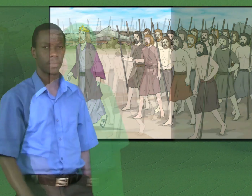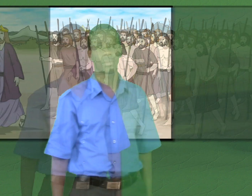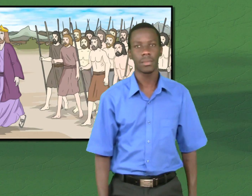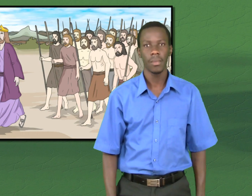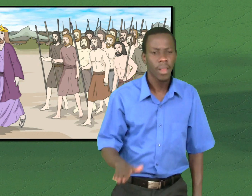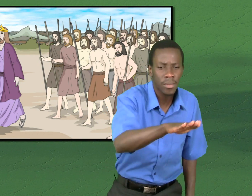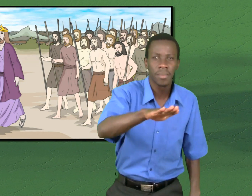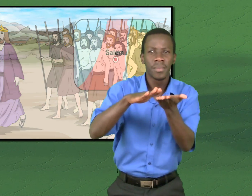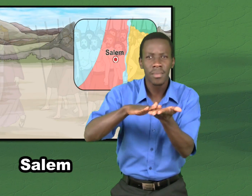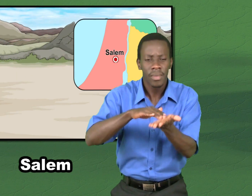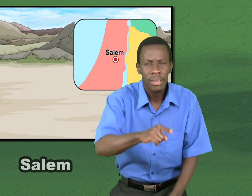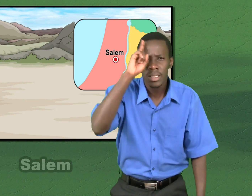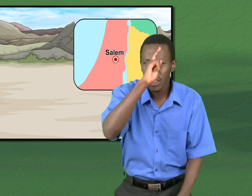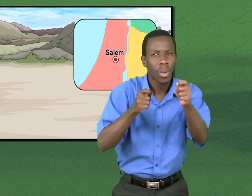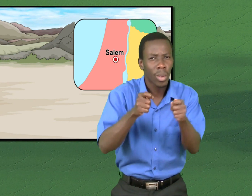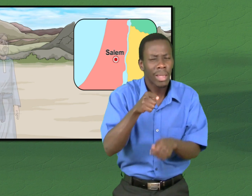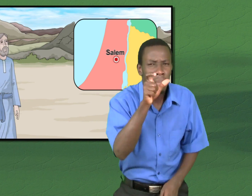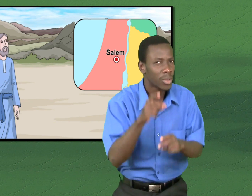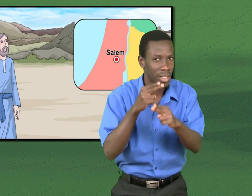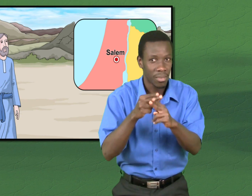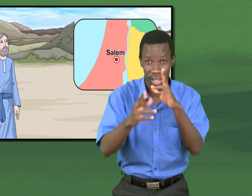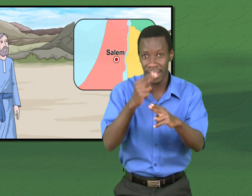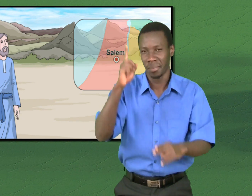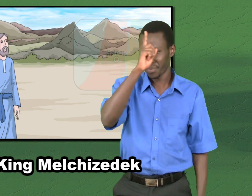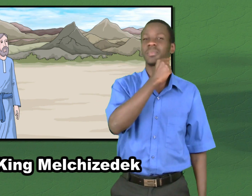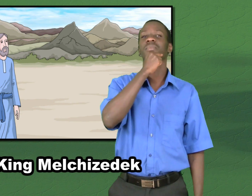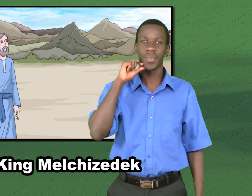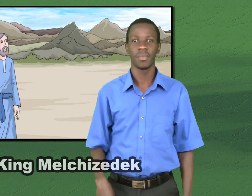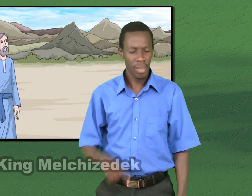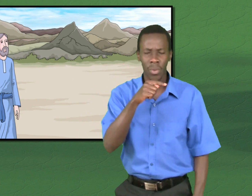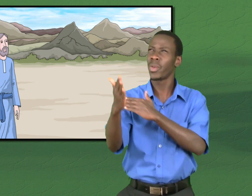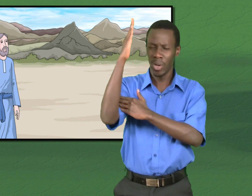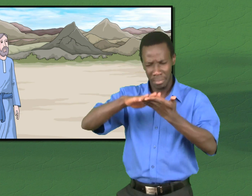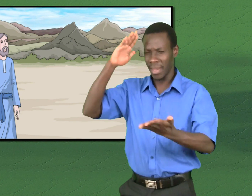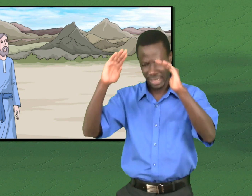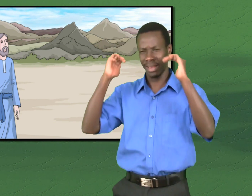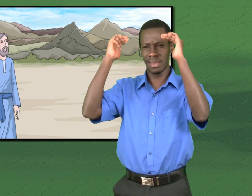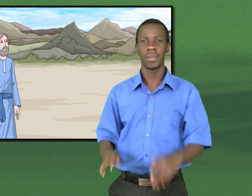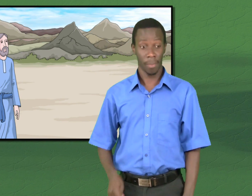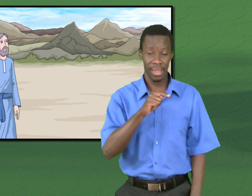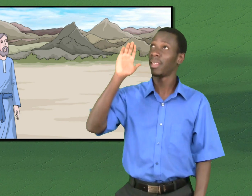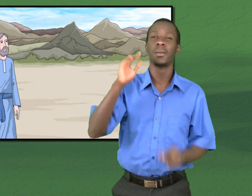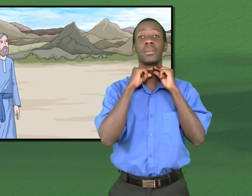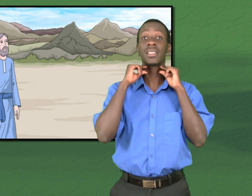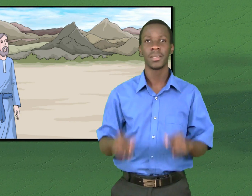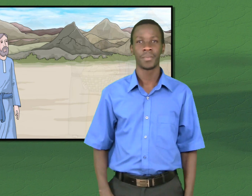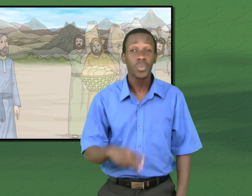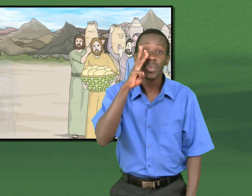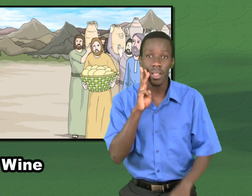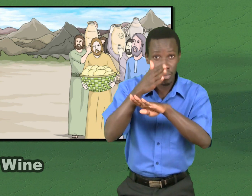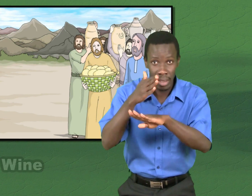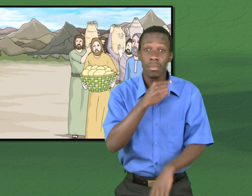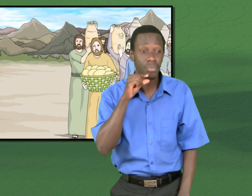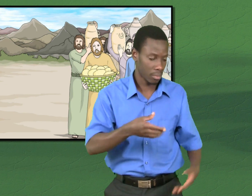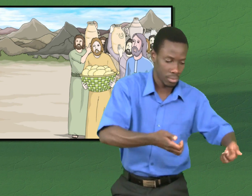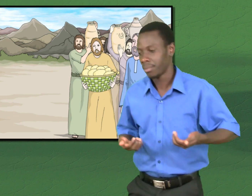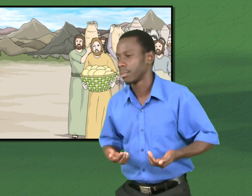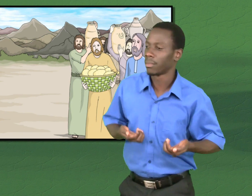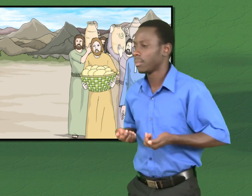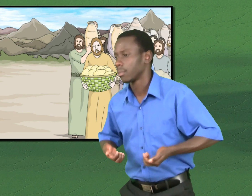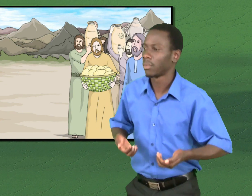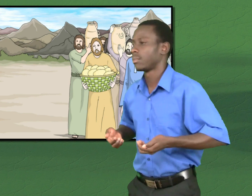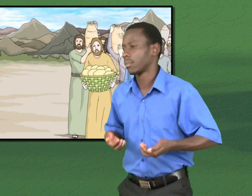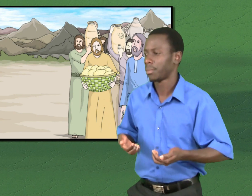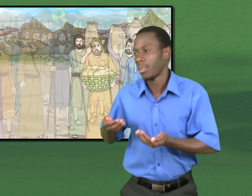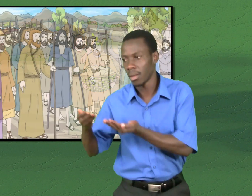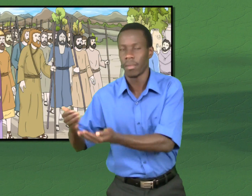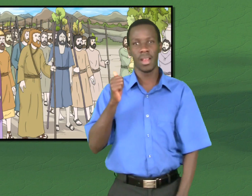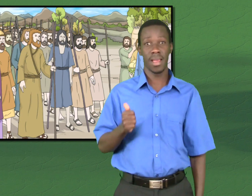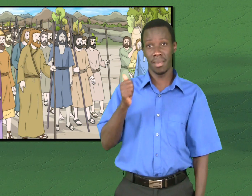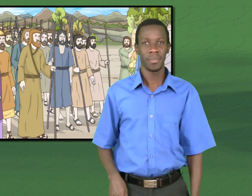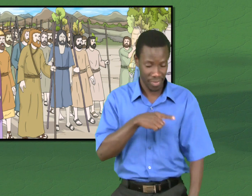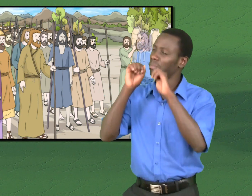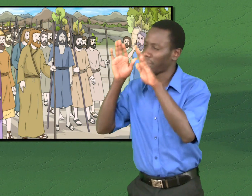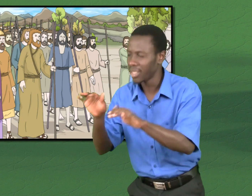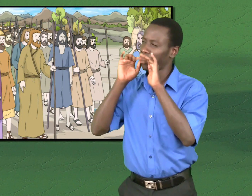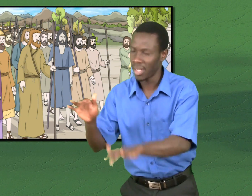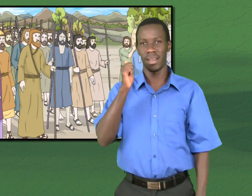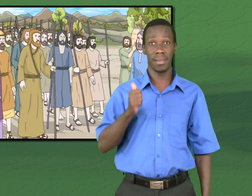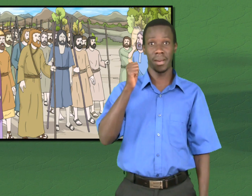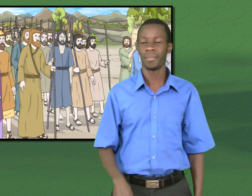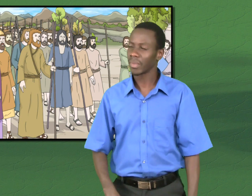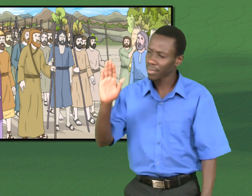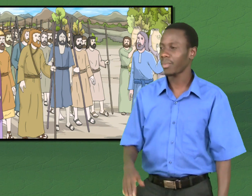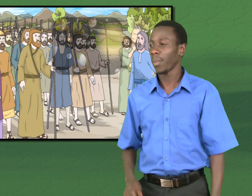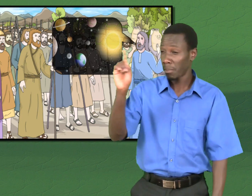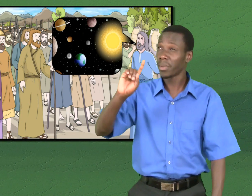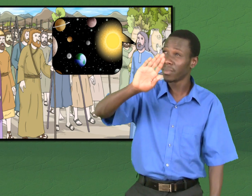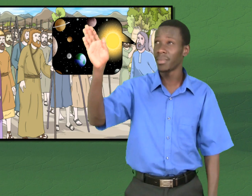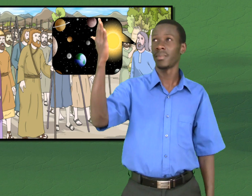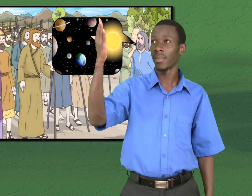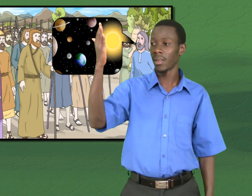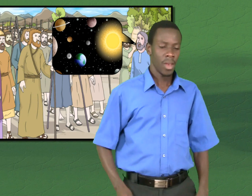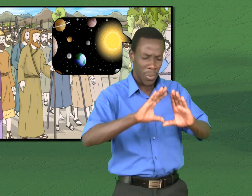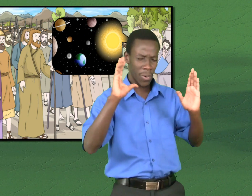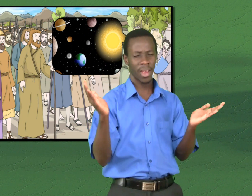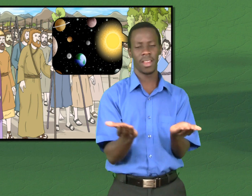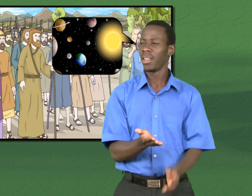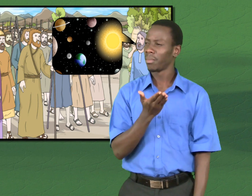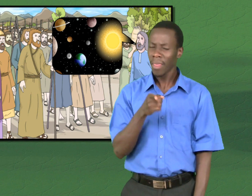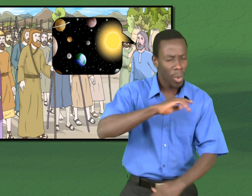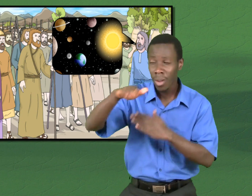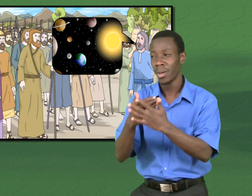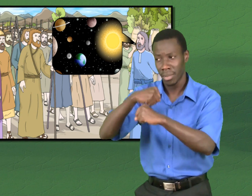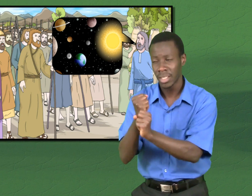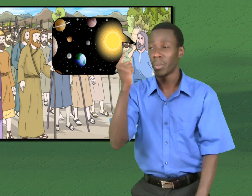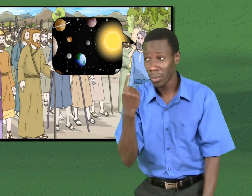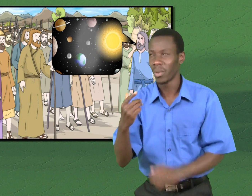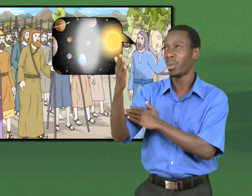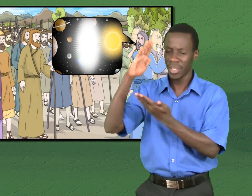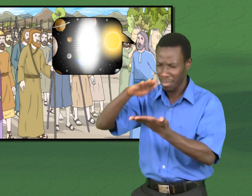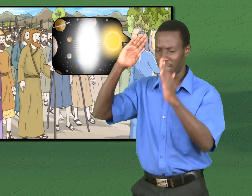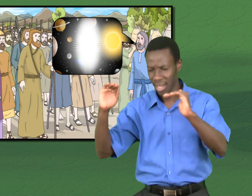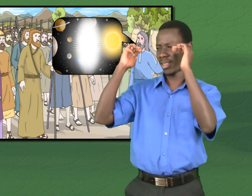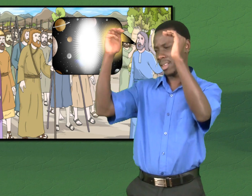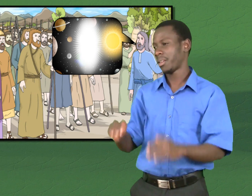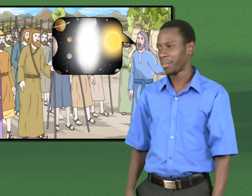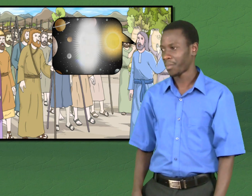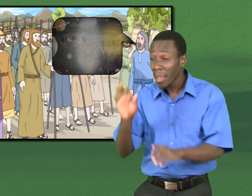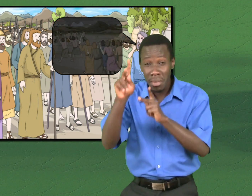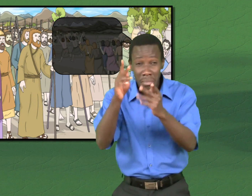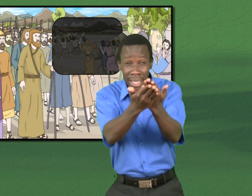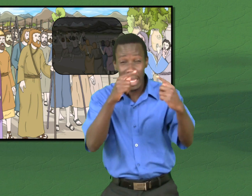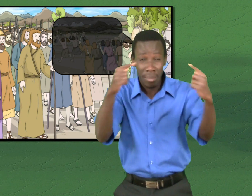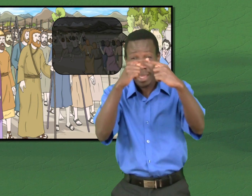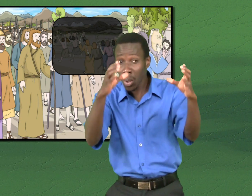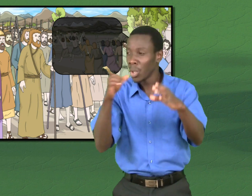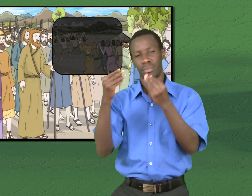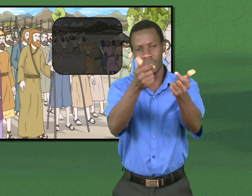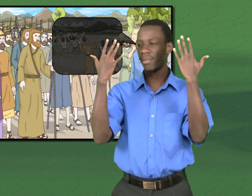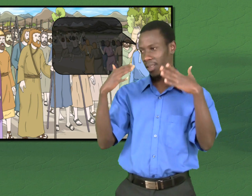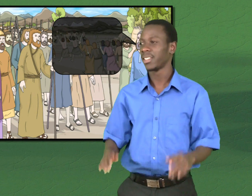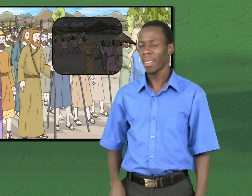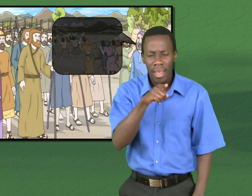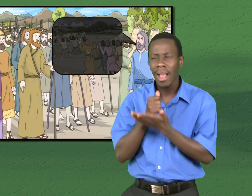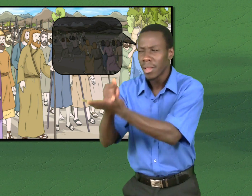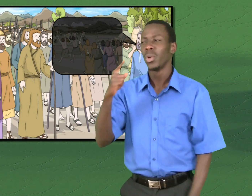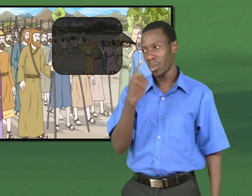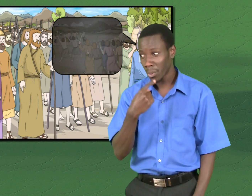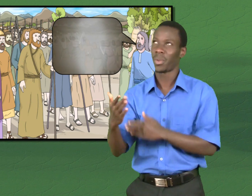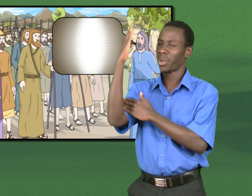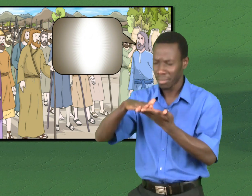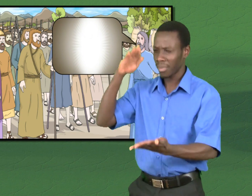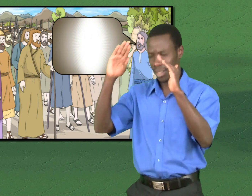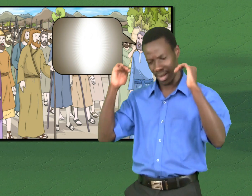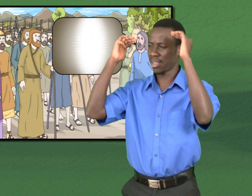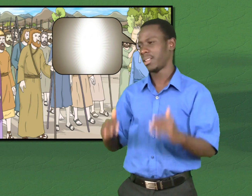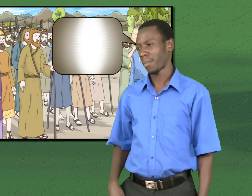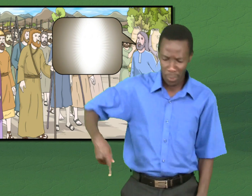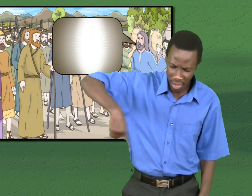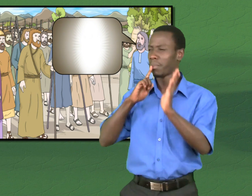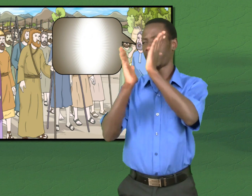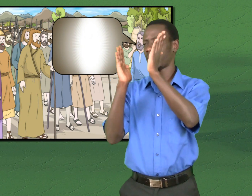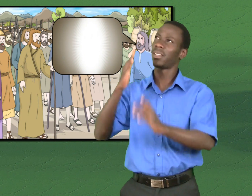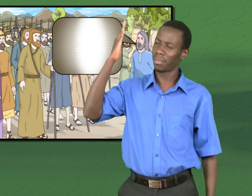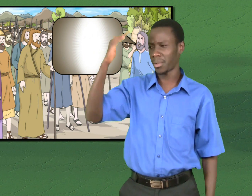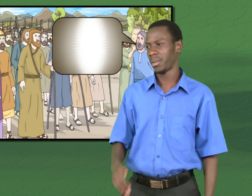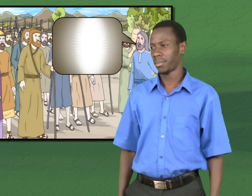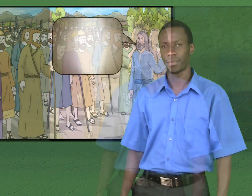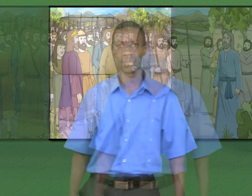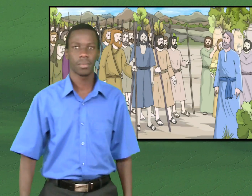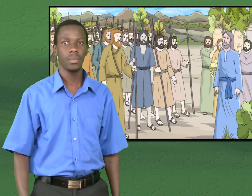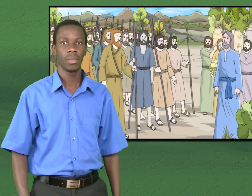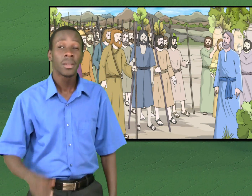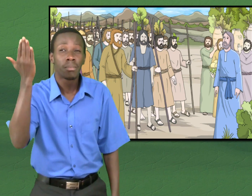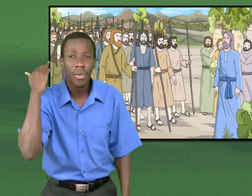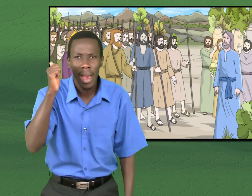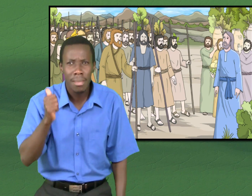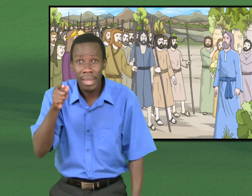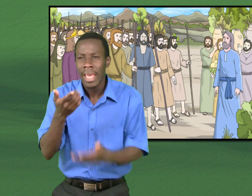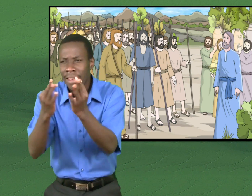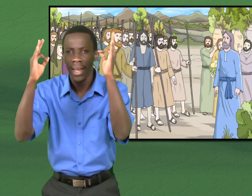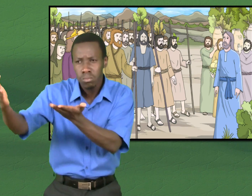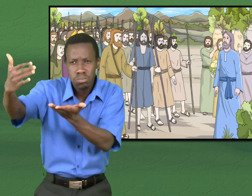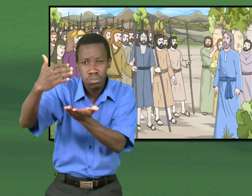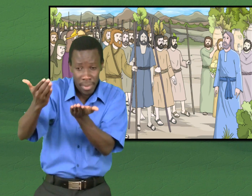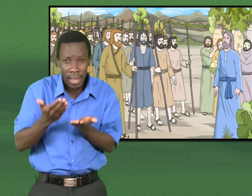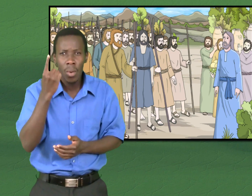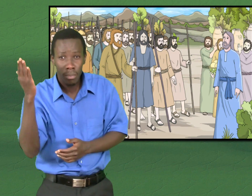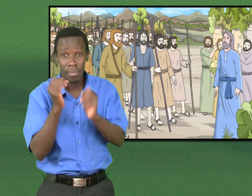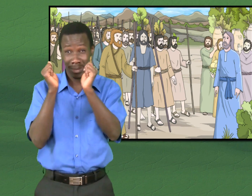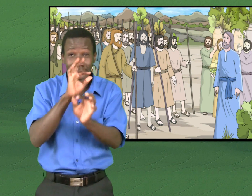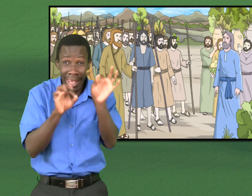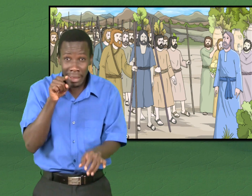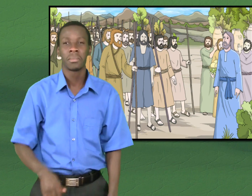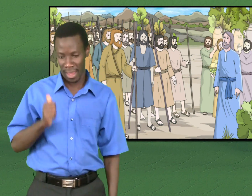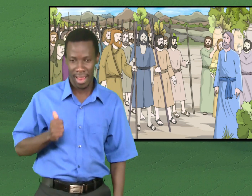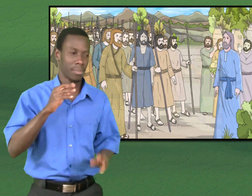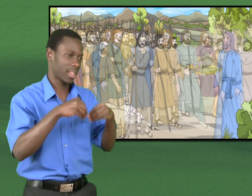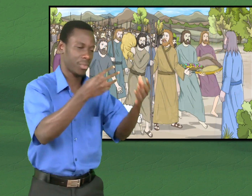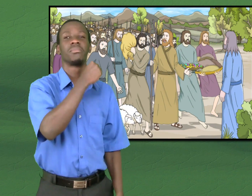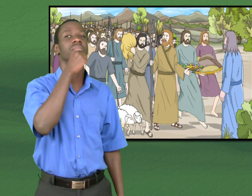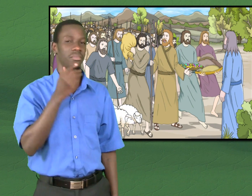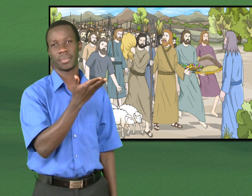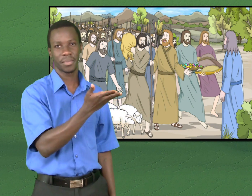Then Melchizedek king of Salem brought out bread and wine—since he was priest of God Most High — and he blessed Abram and said: “Blessed be Abram by God Most High, Creator of heaven and earth, and blessed be God Most High, who has delivered your enemies into your hand.”